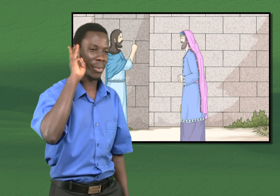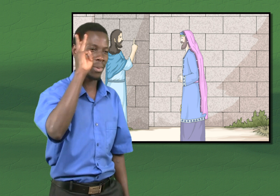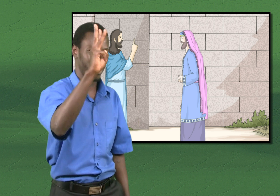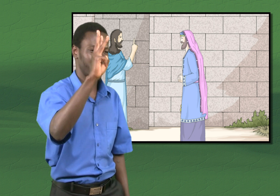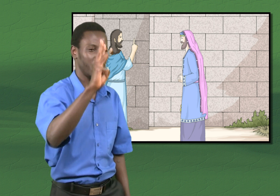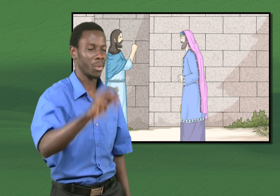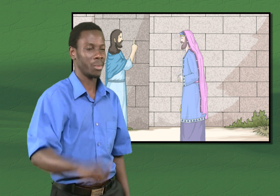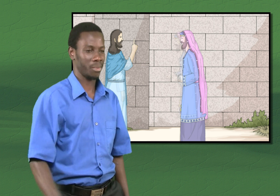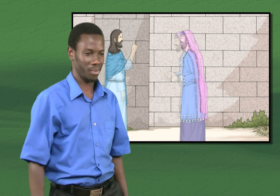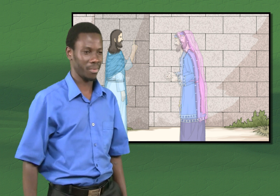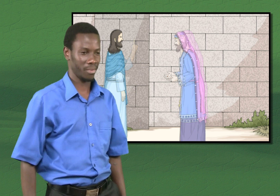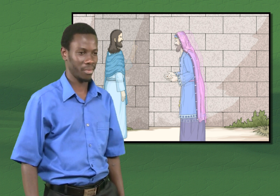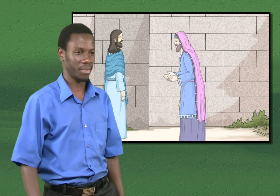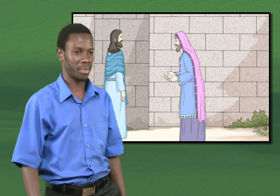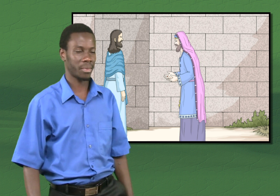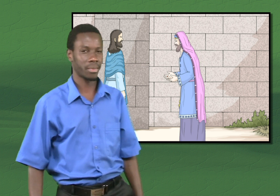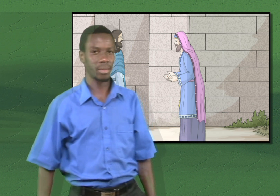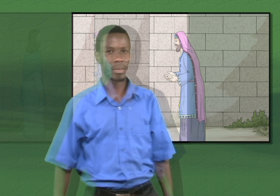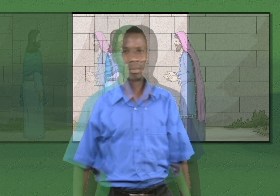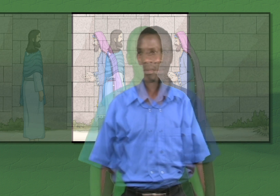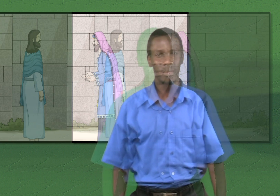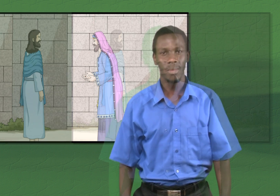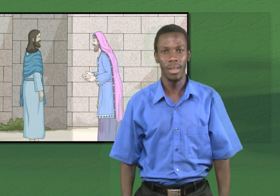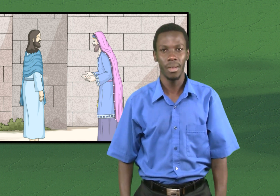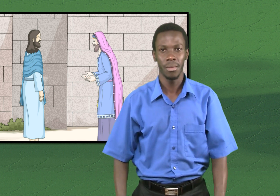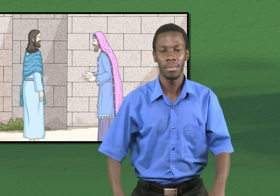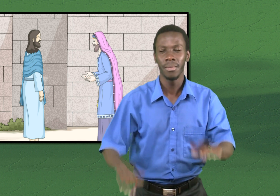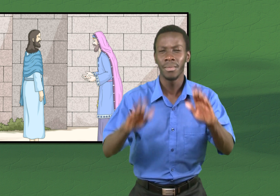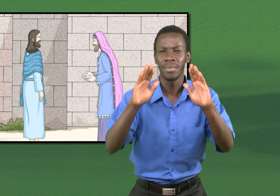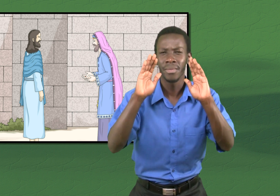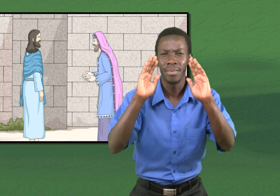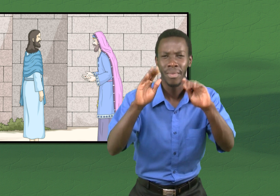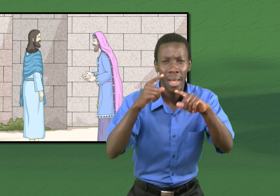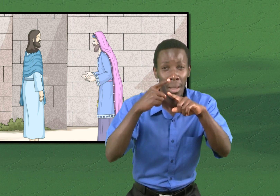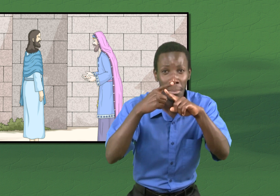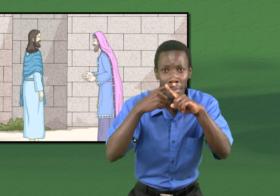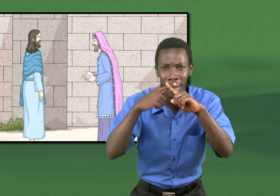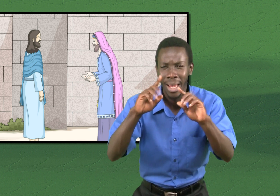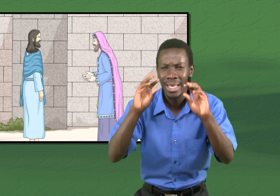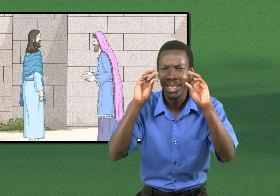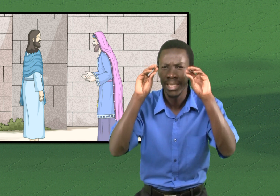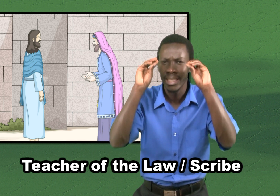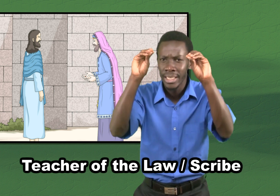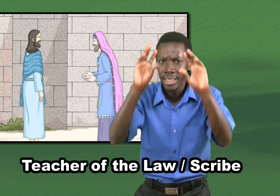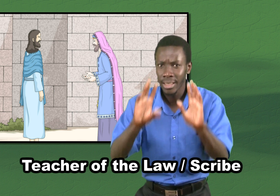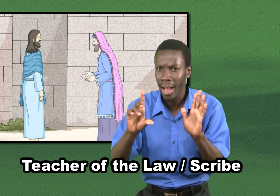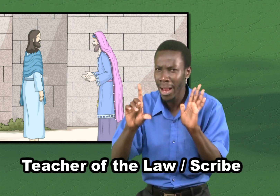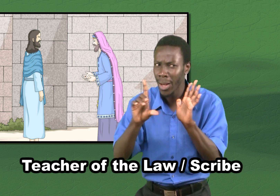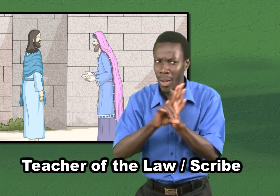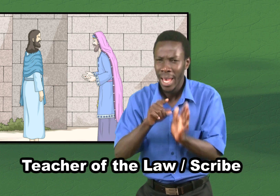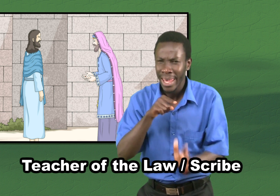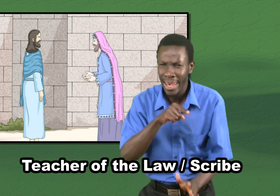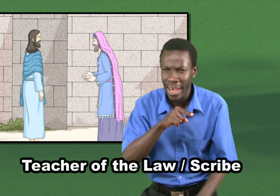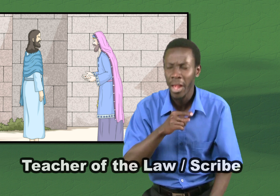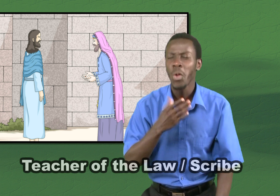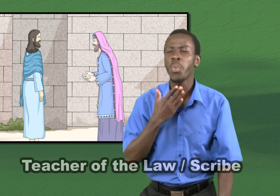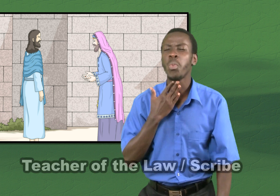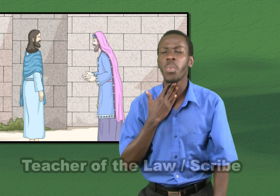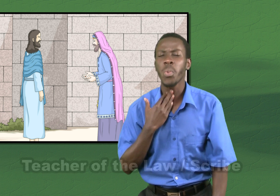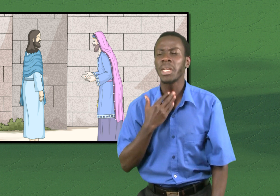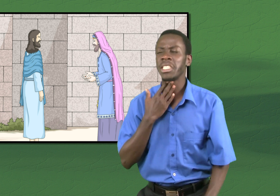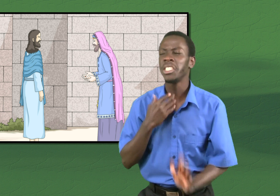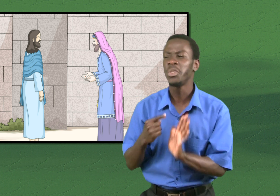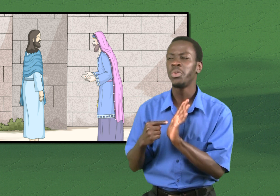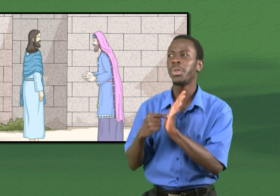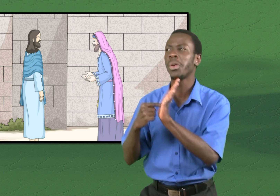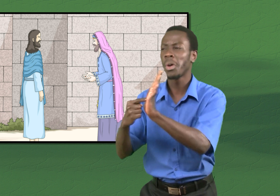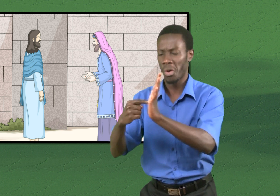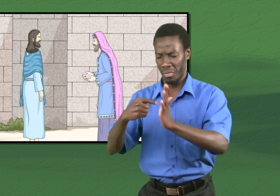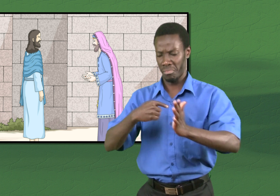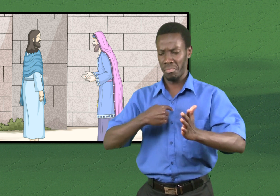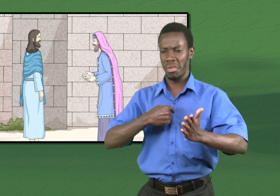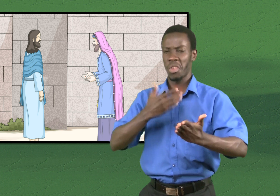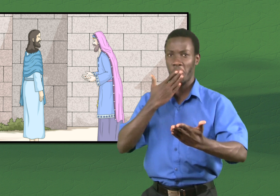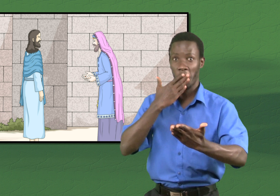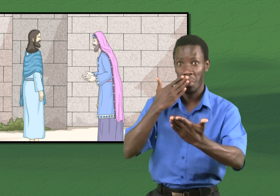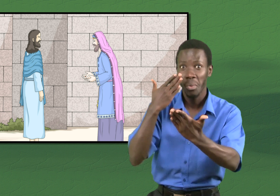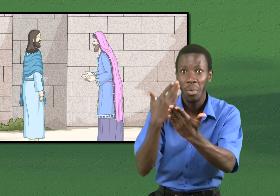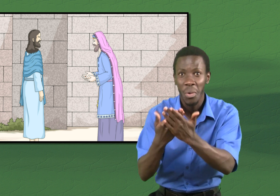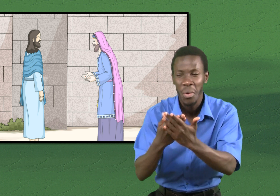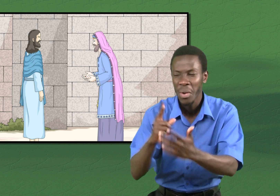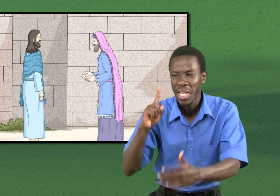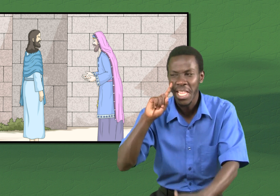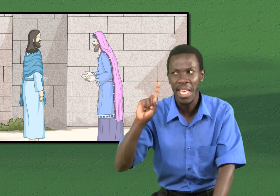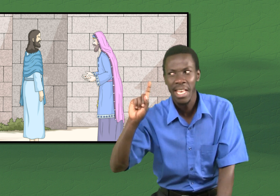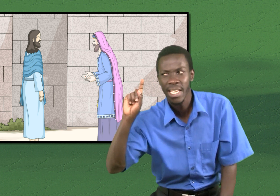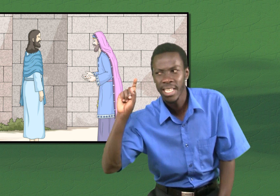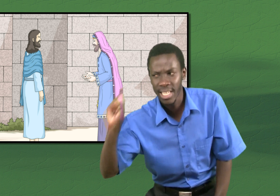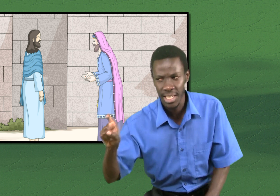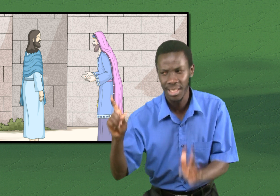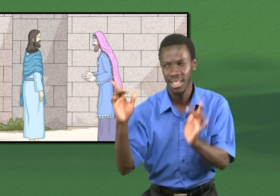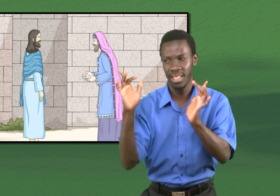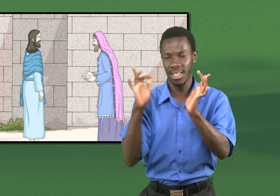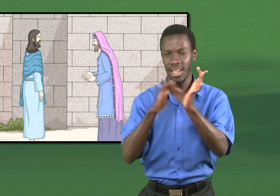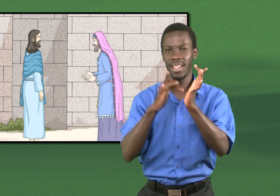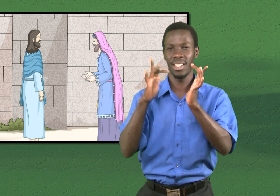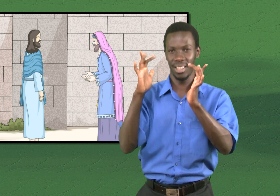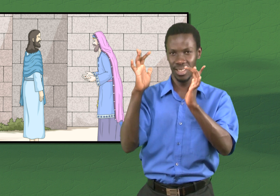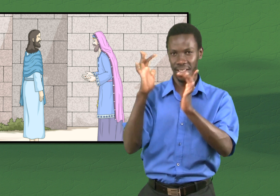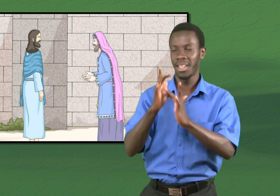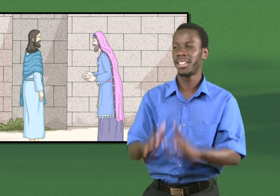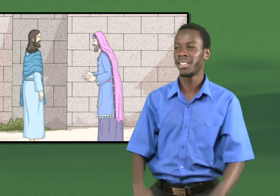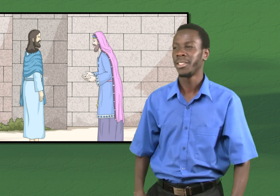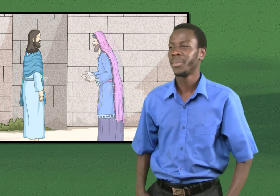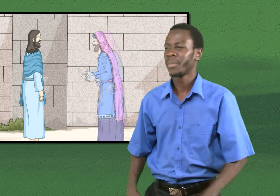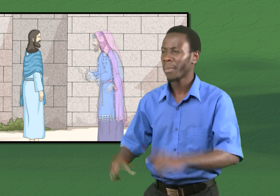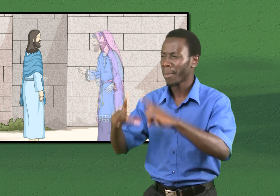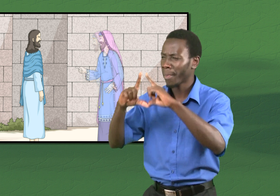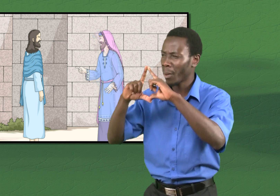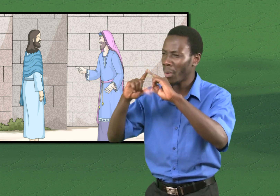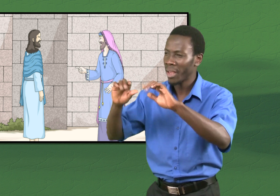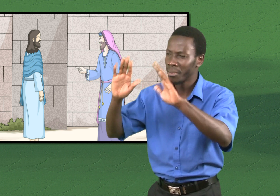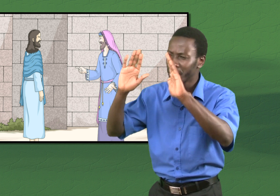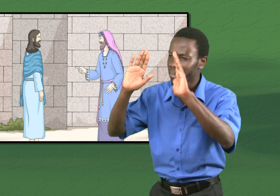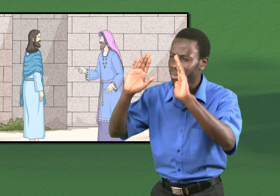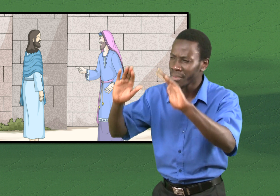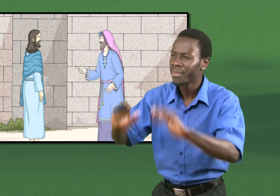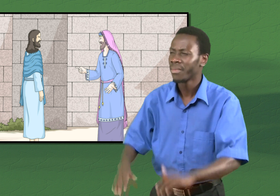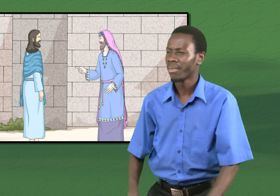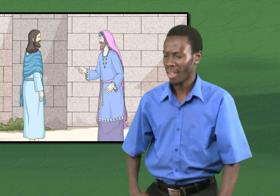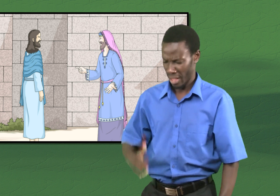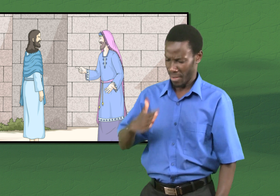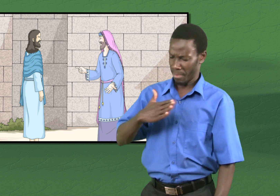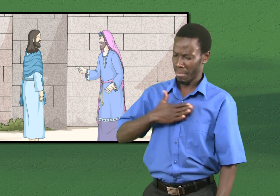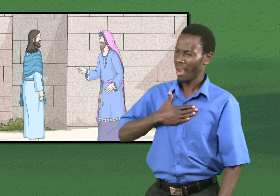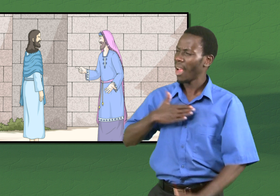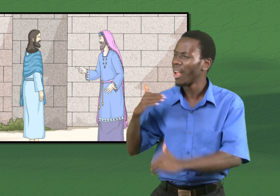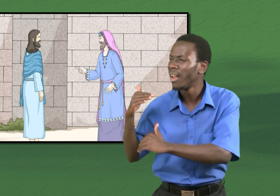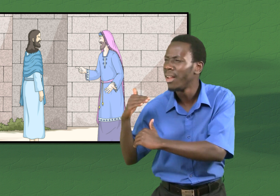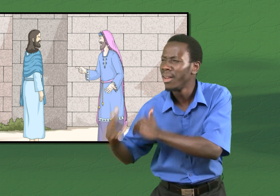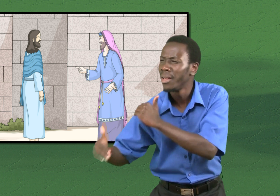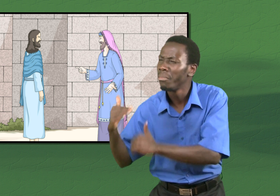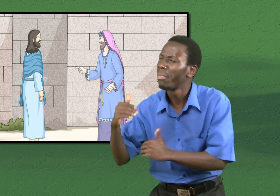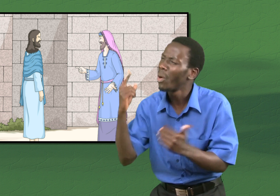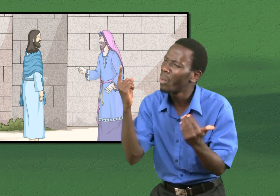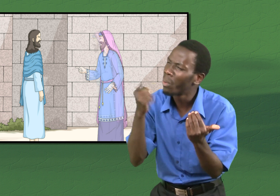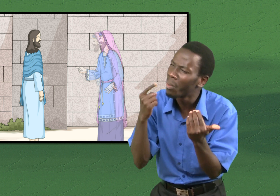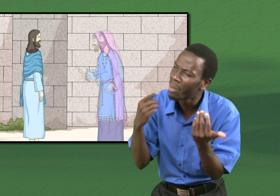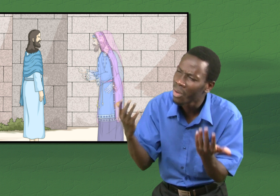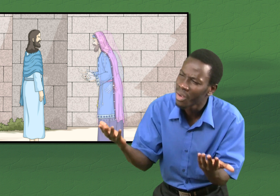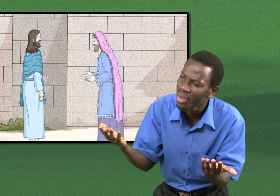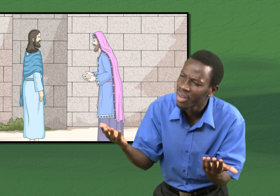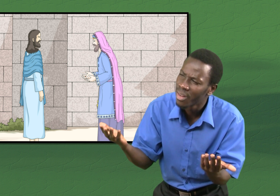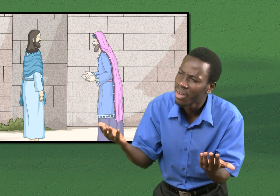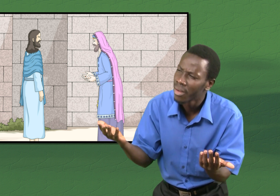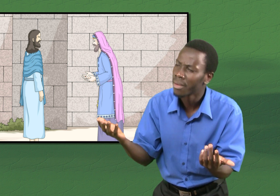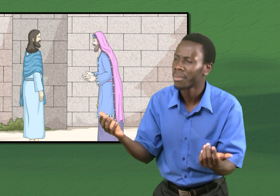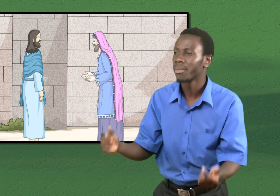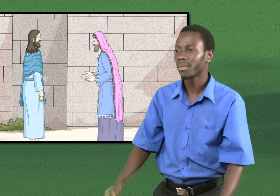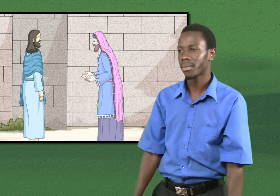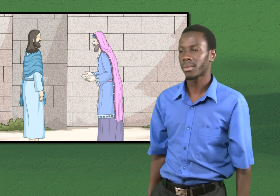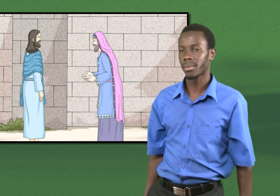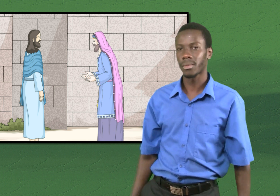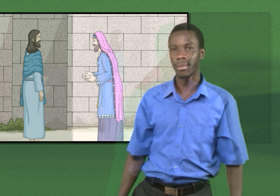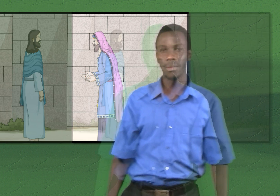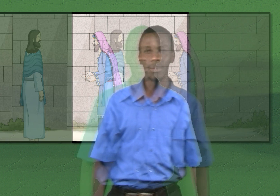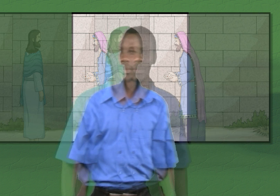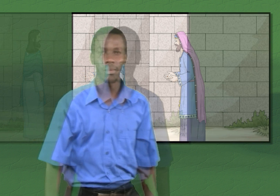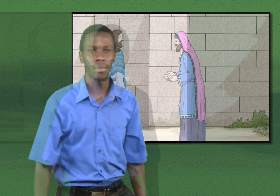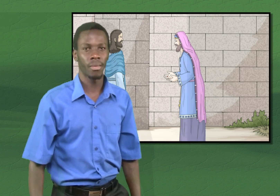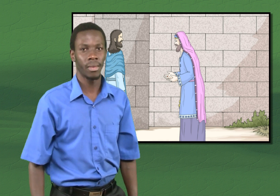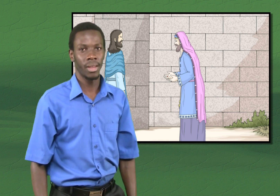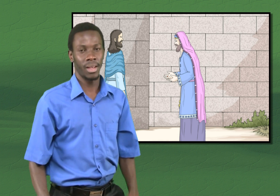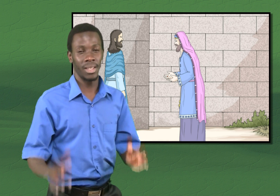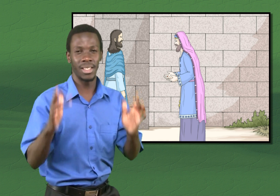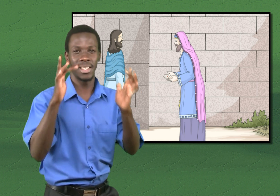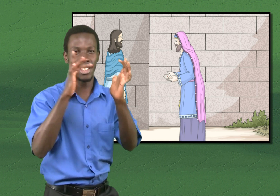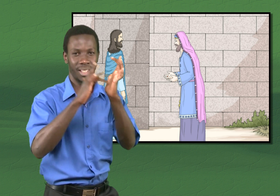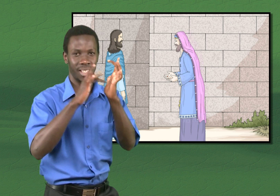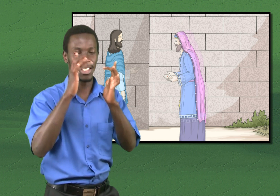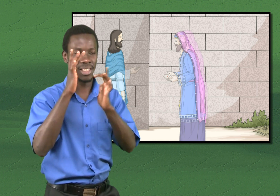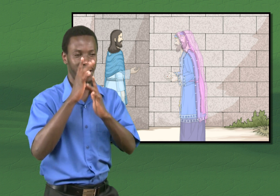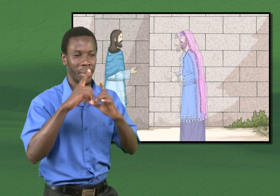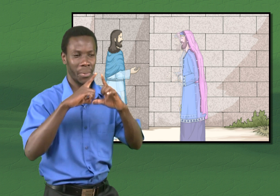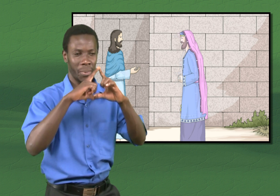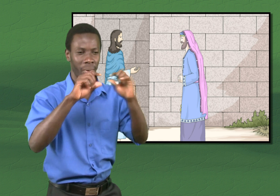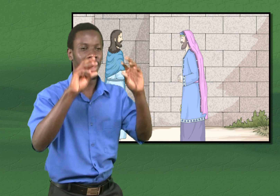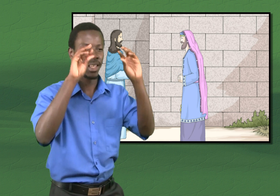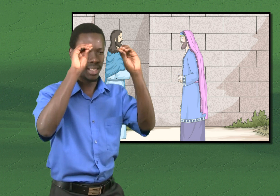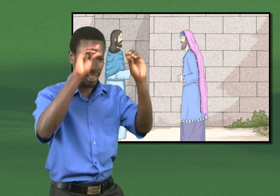But wanting to justify himself, he asked Jesus, “And who is my neighbor?”